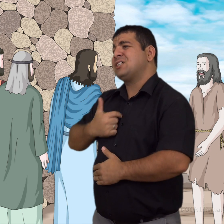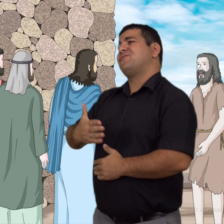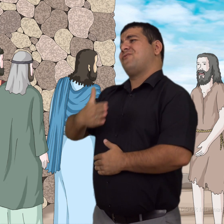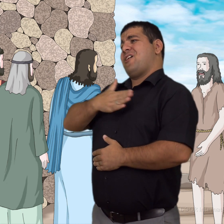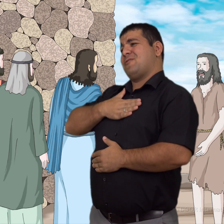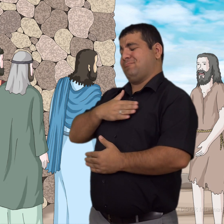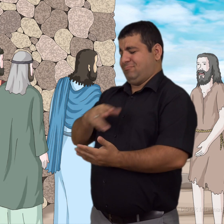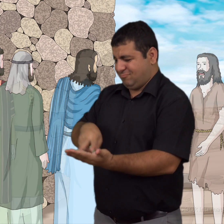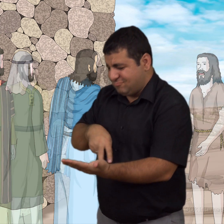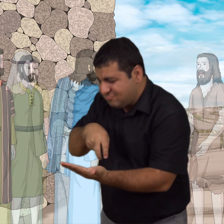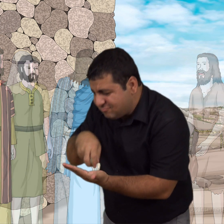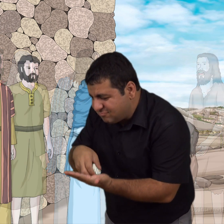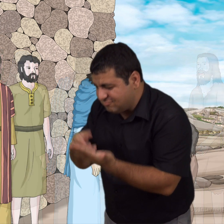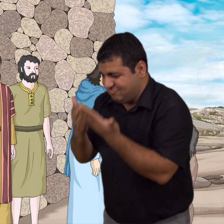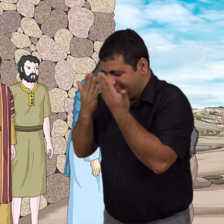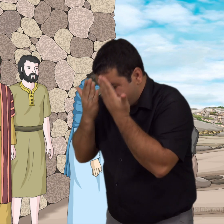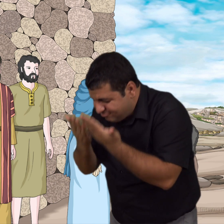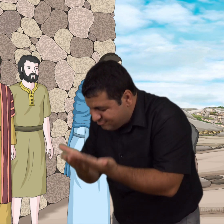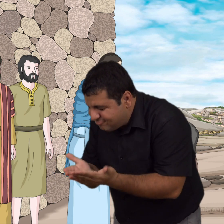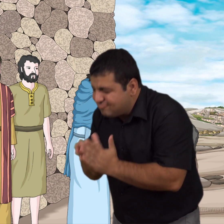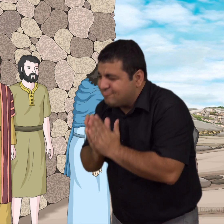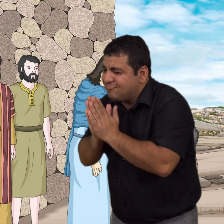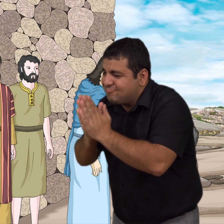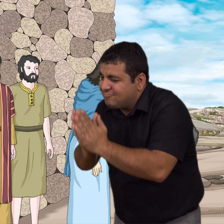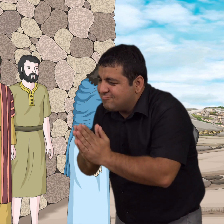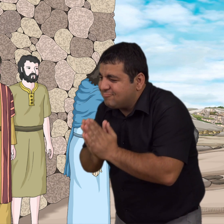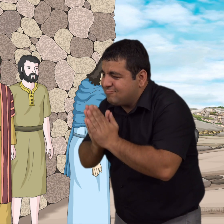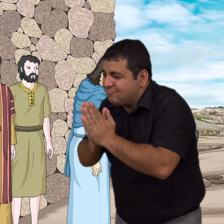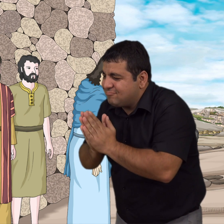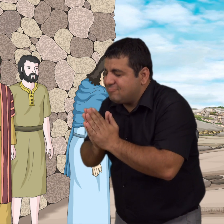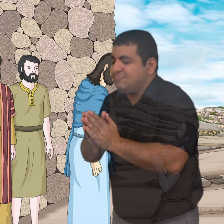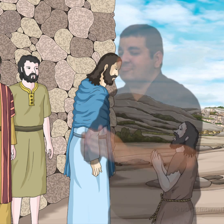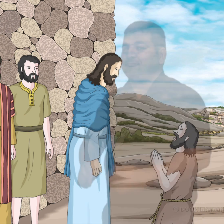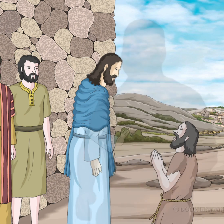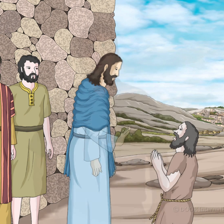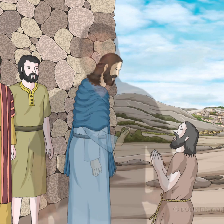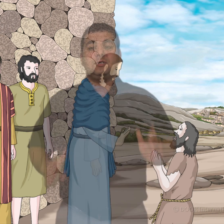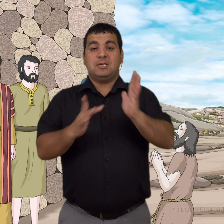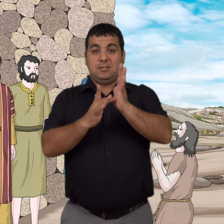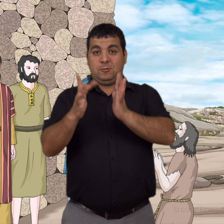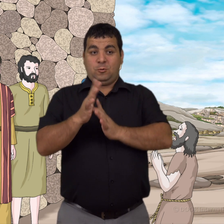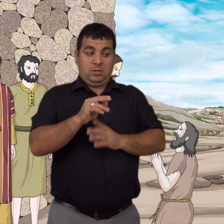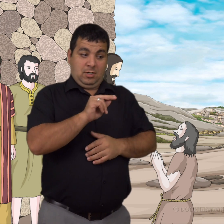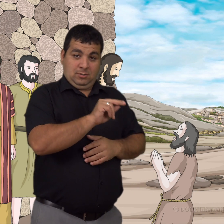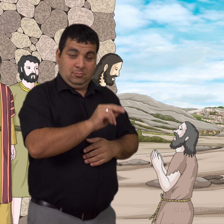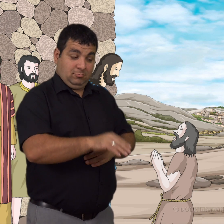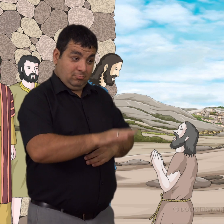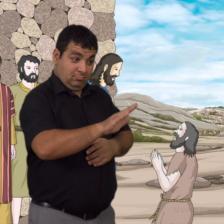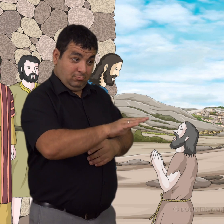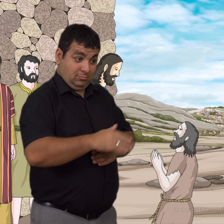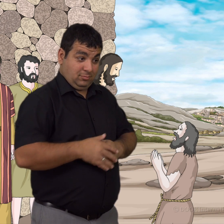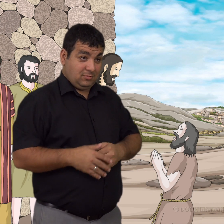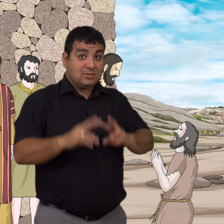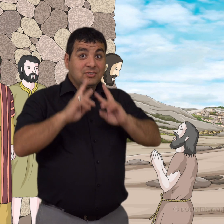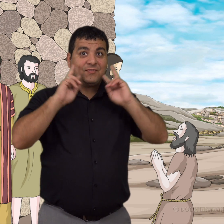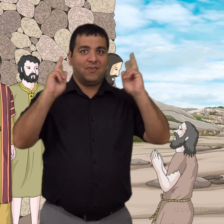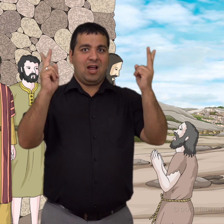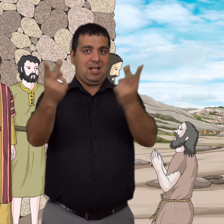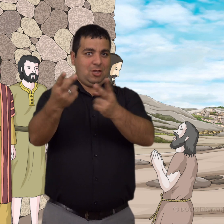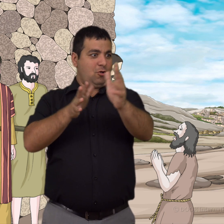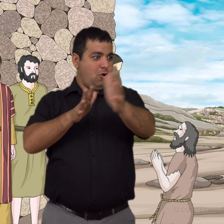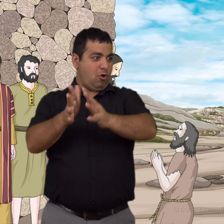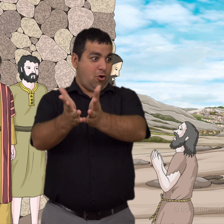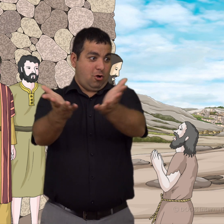And he worshiped Jesus.